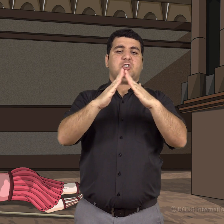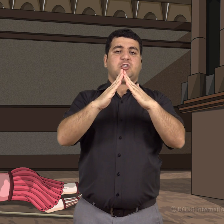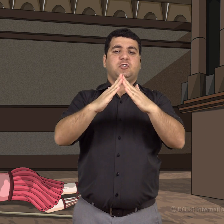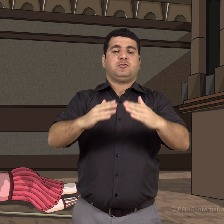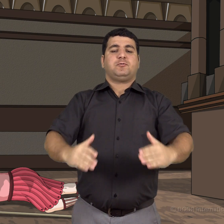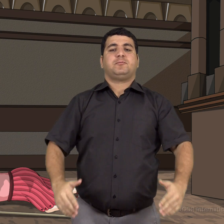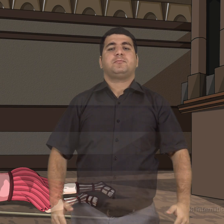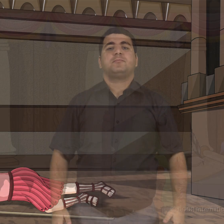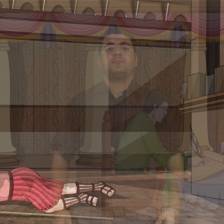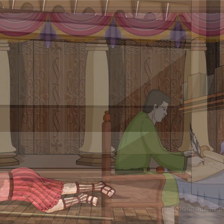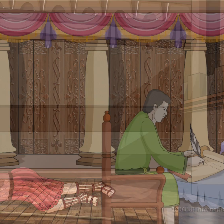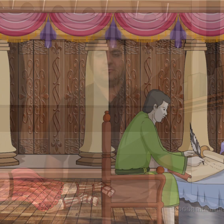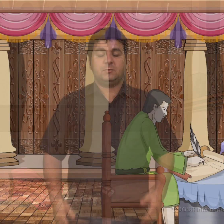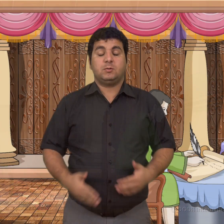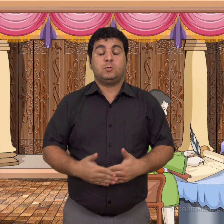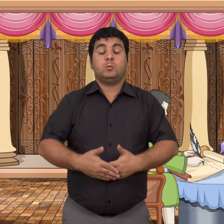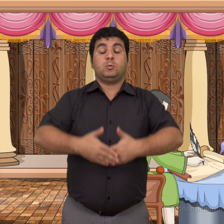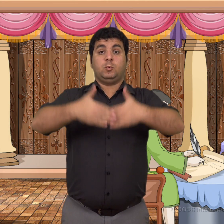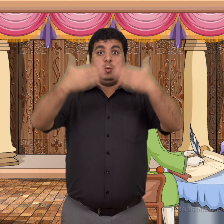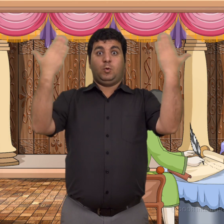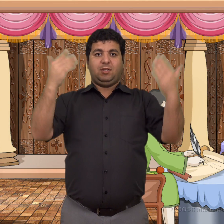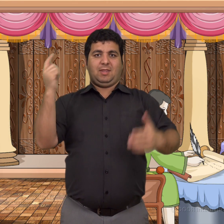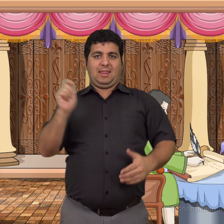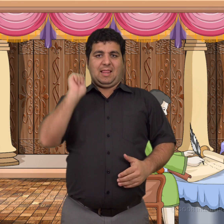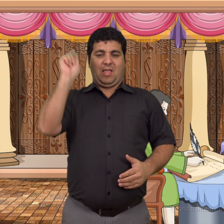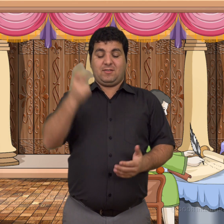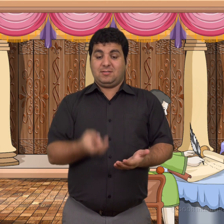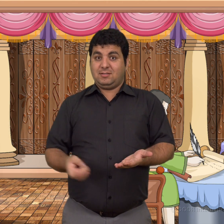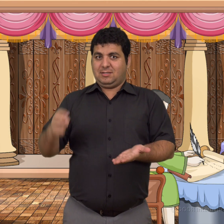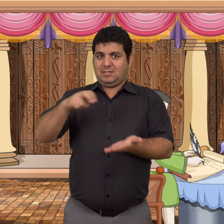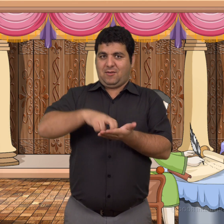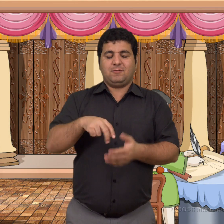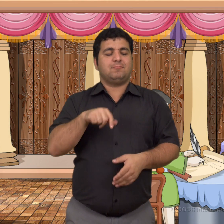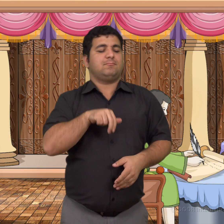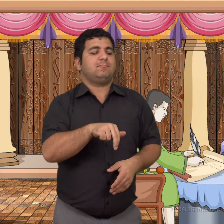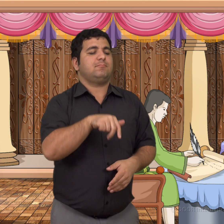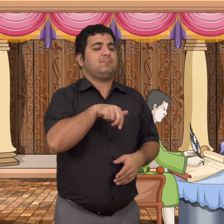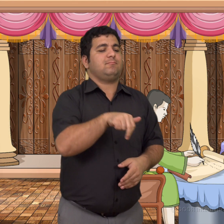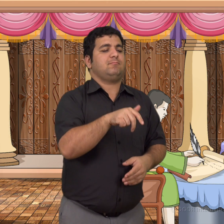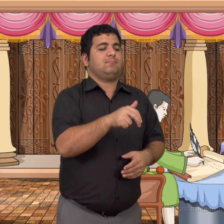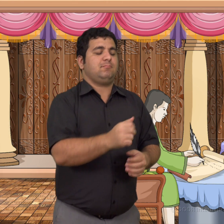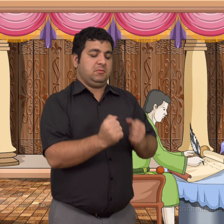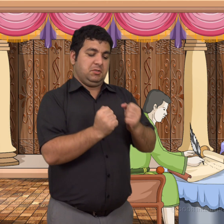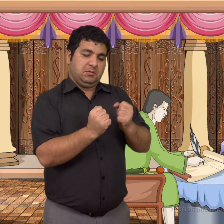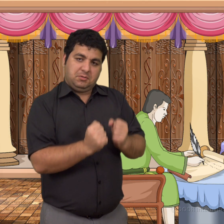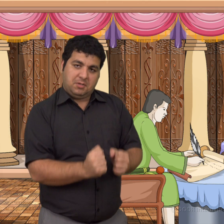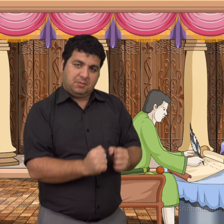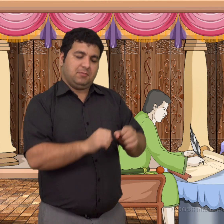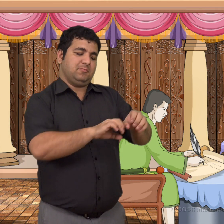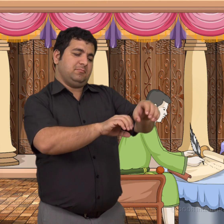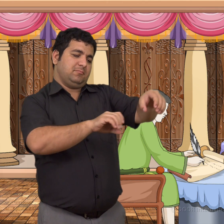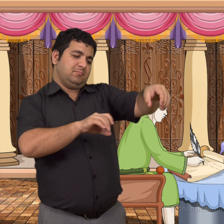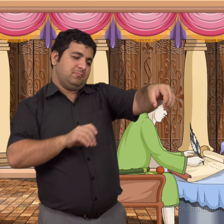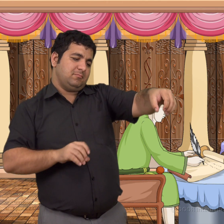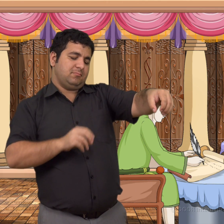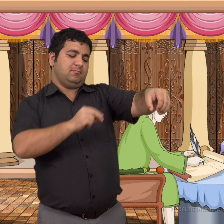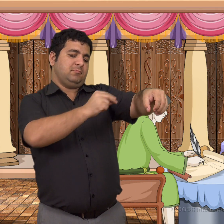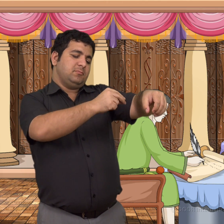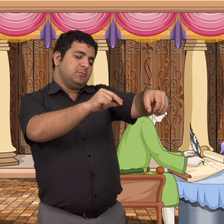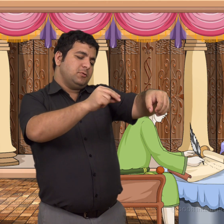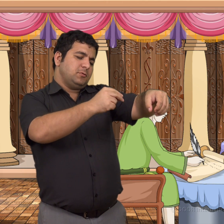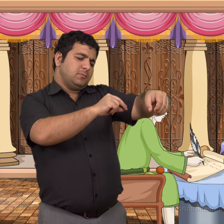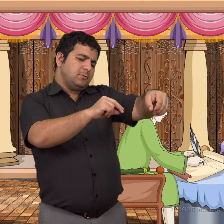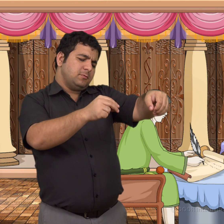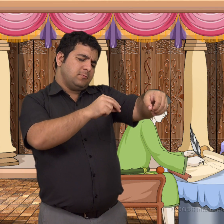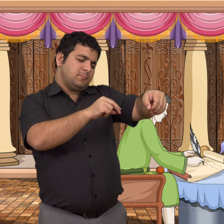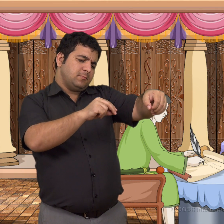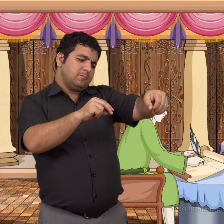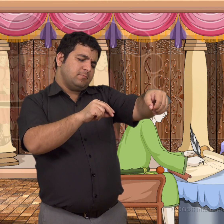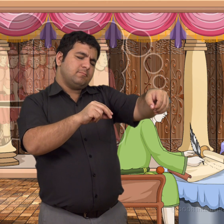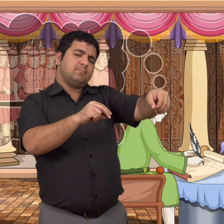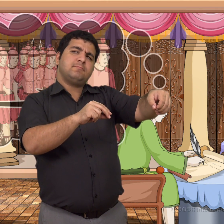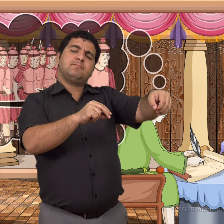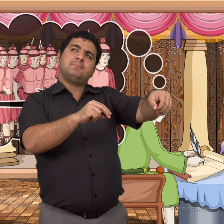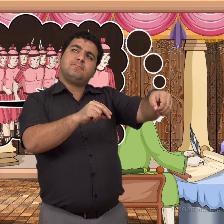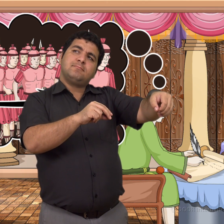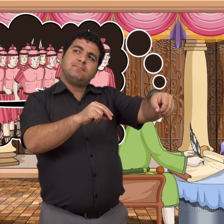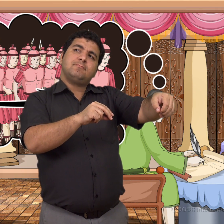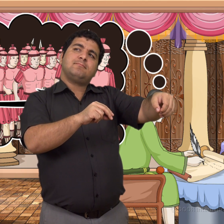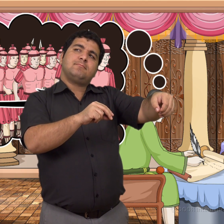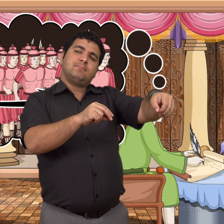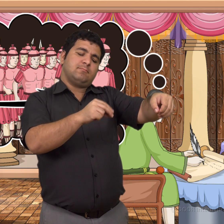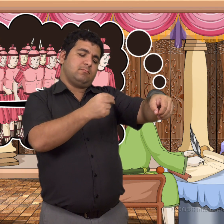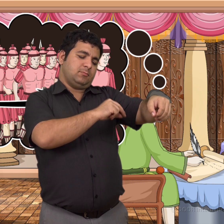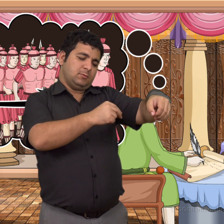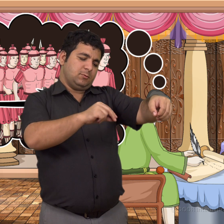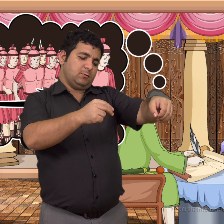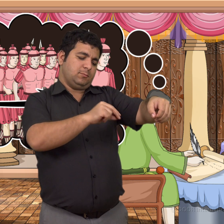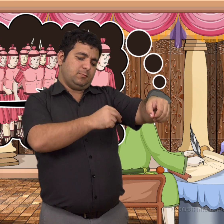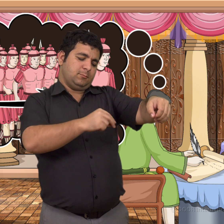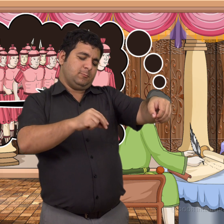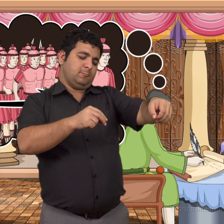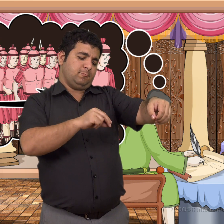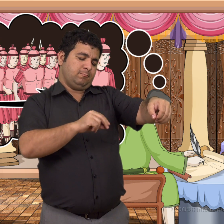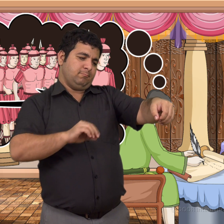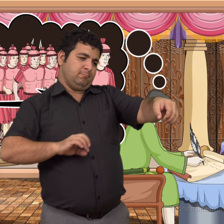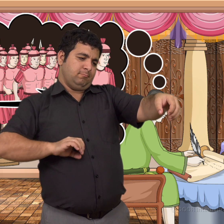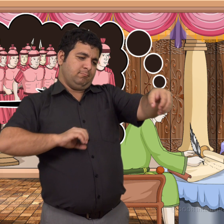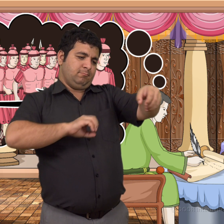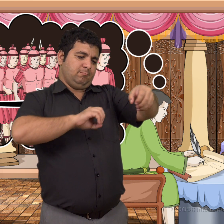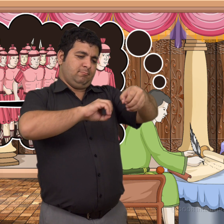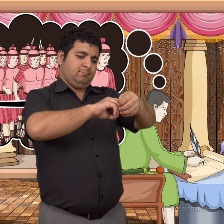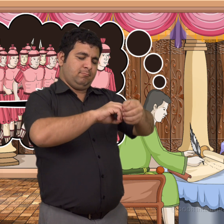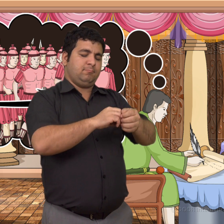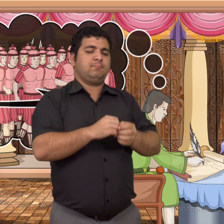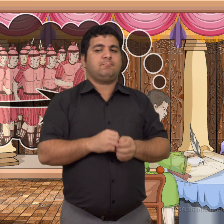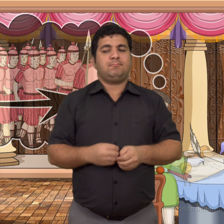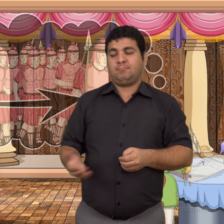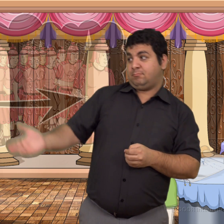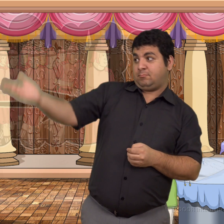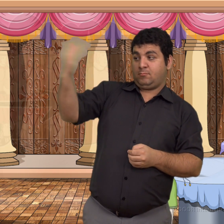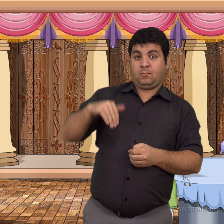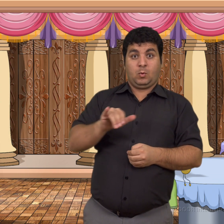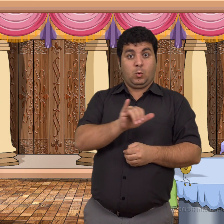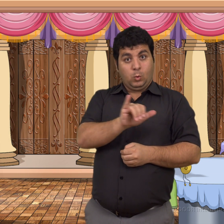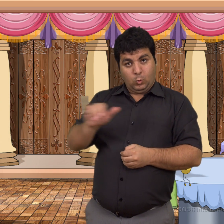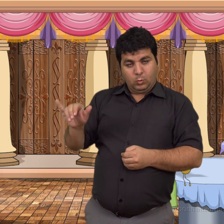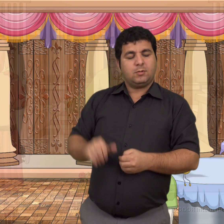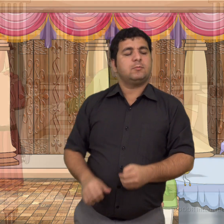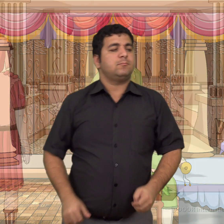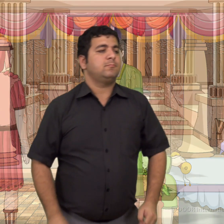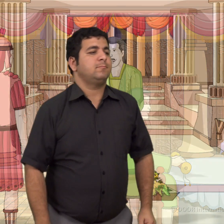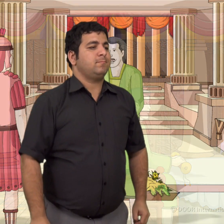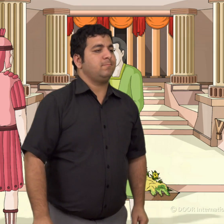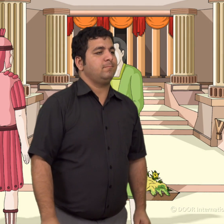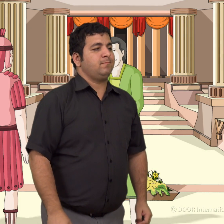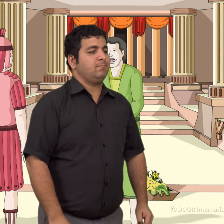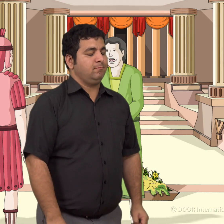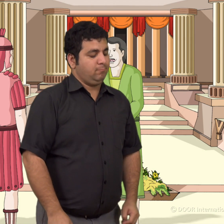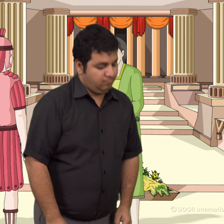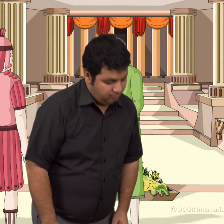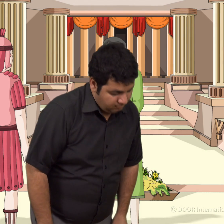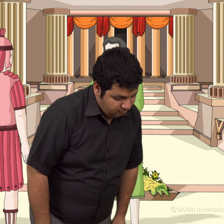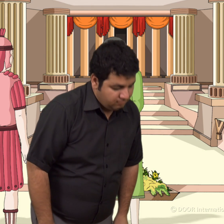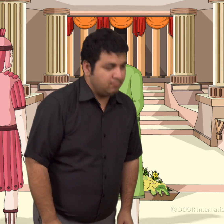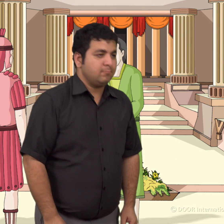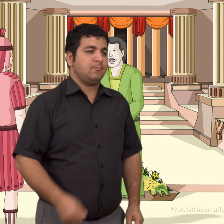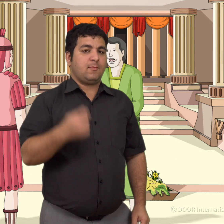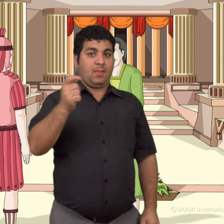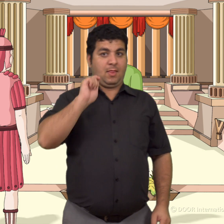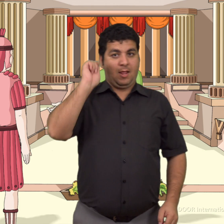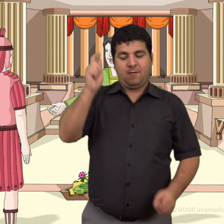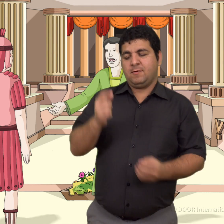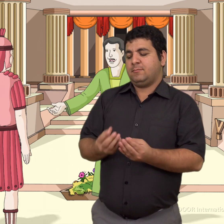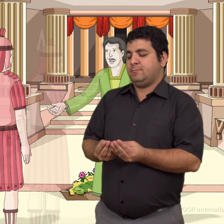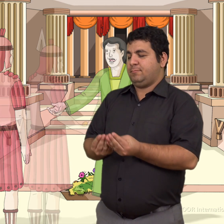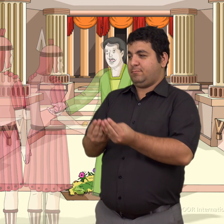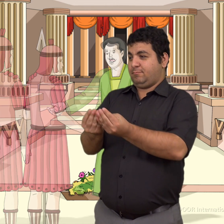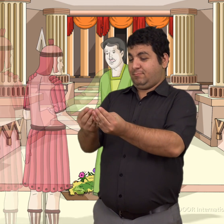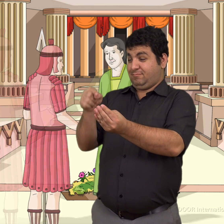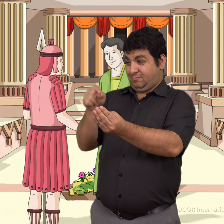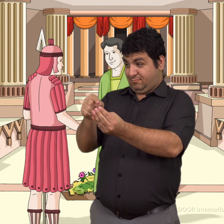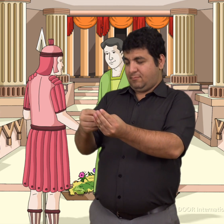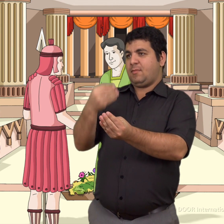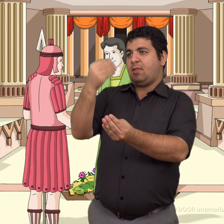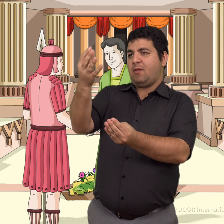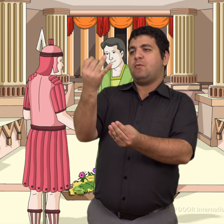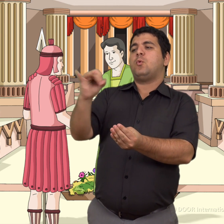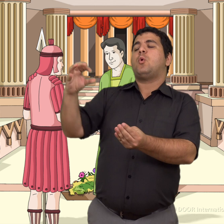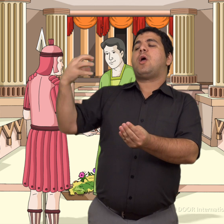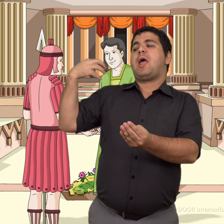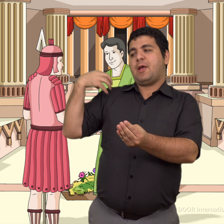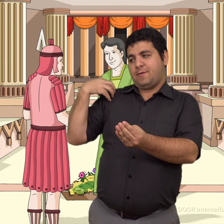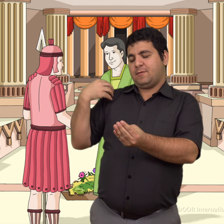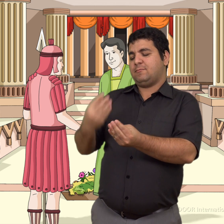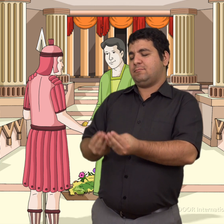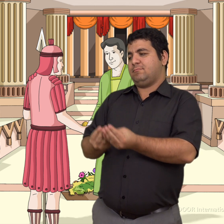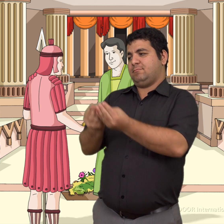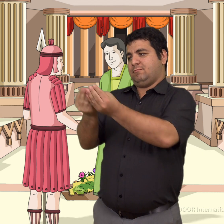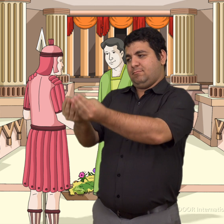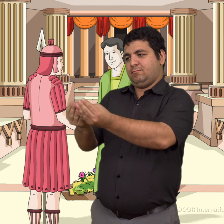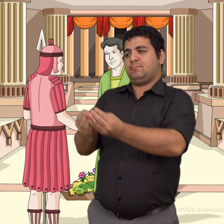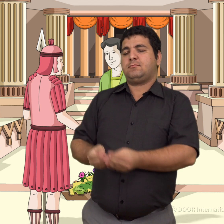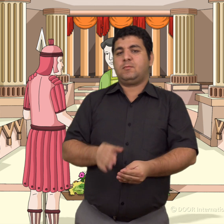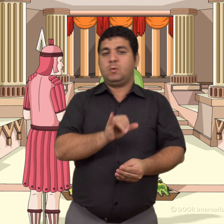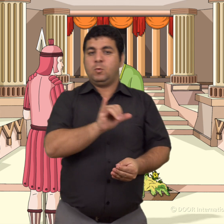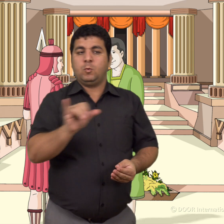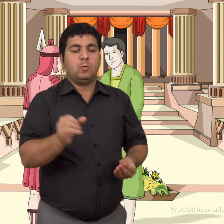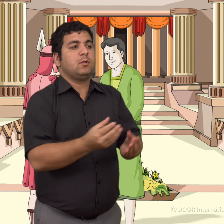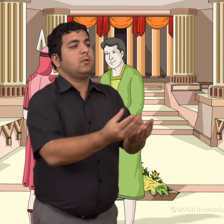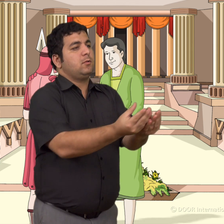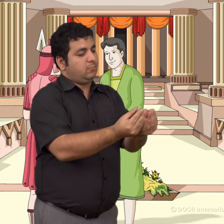The next morning David wrote a letter to Joab and sent it with Uriah.